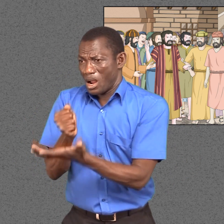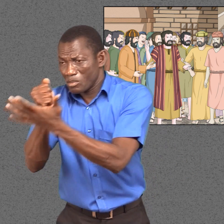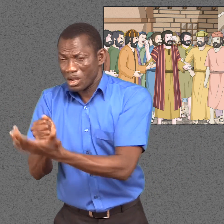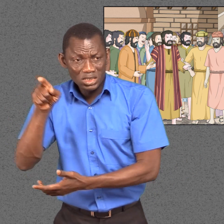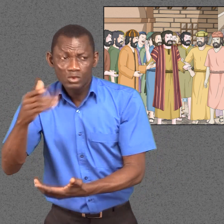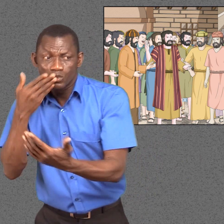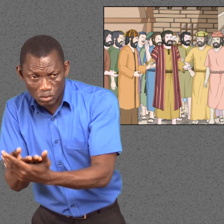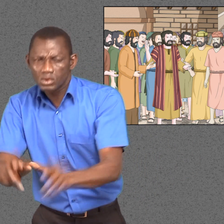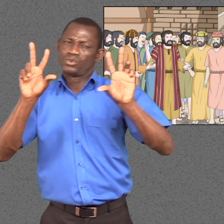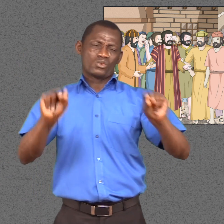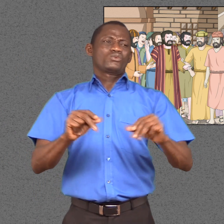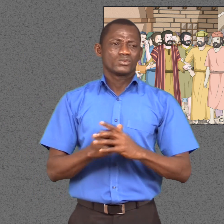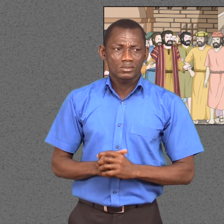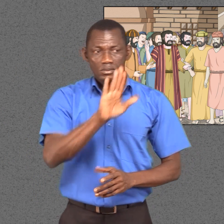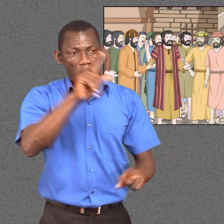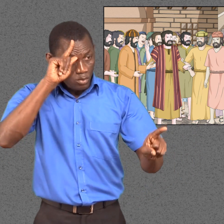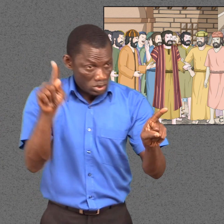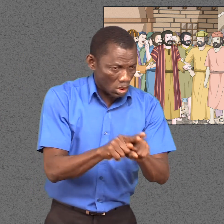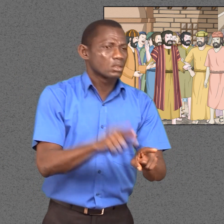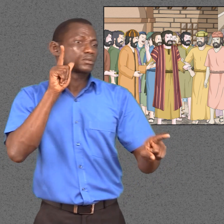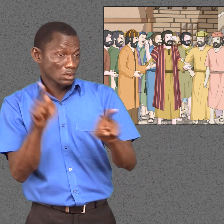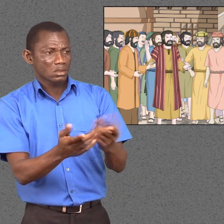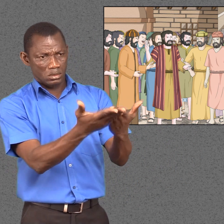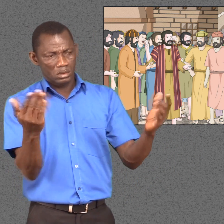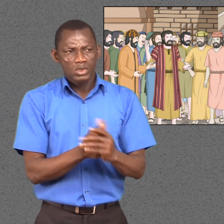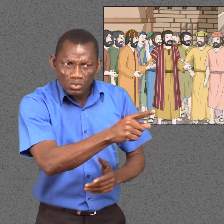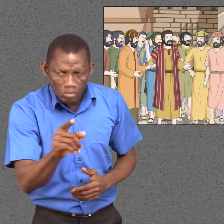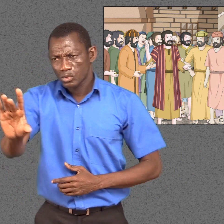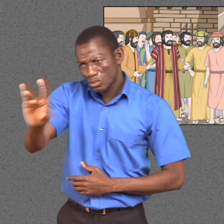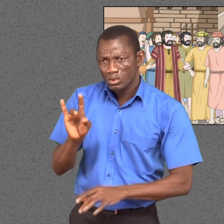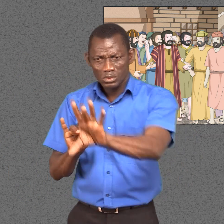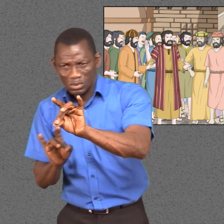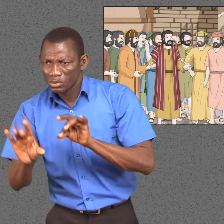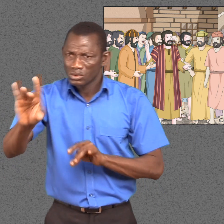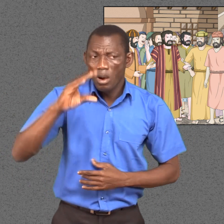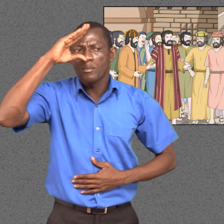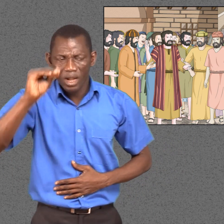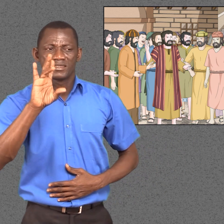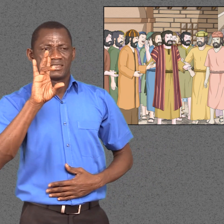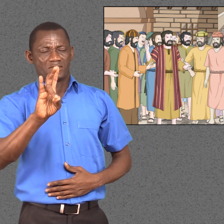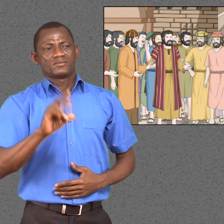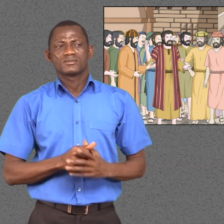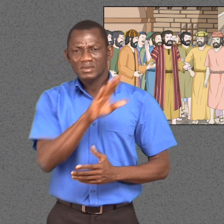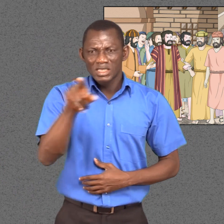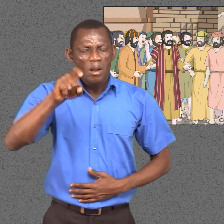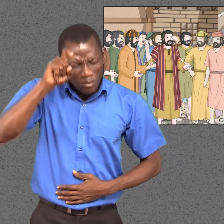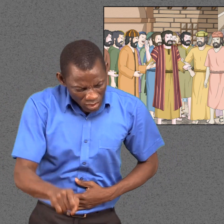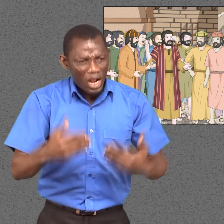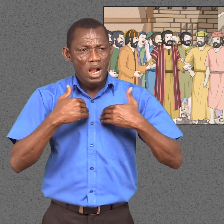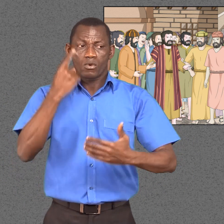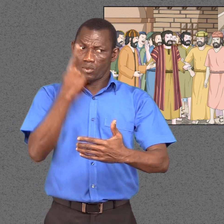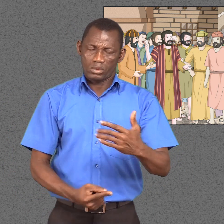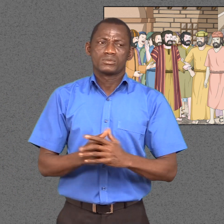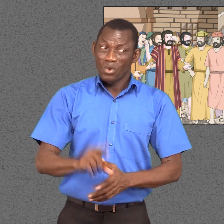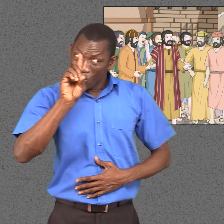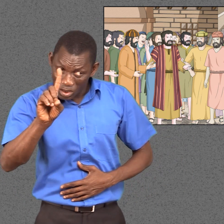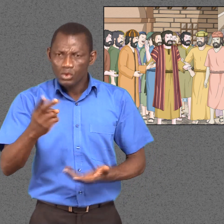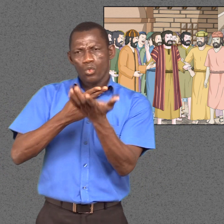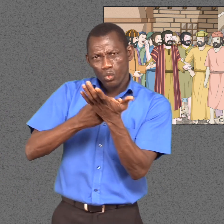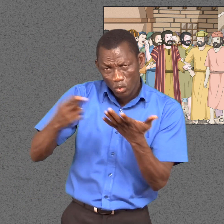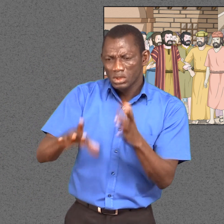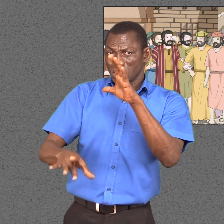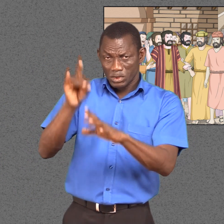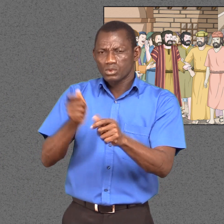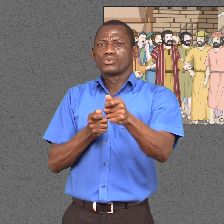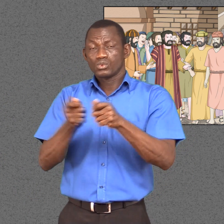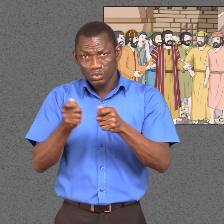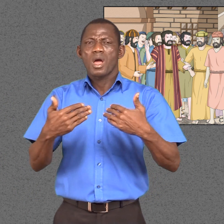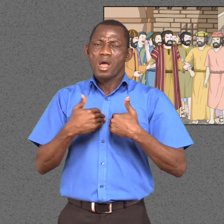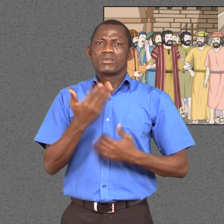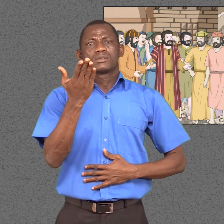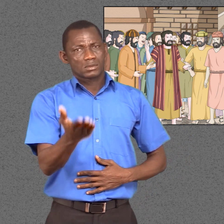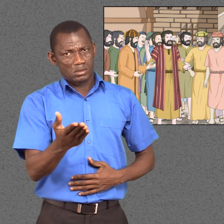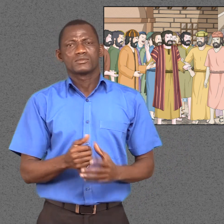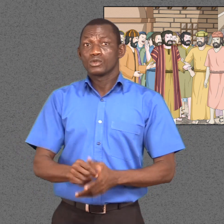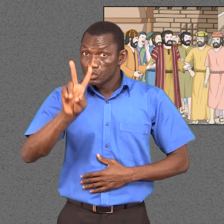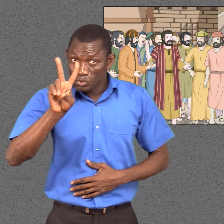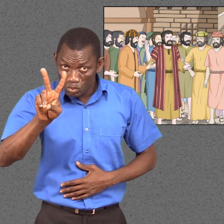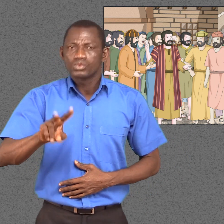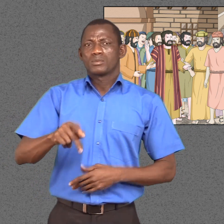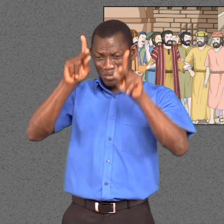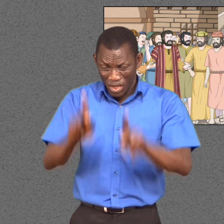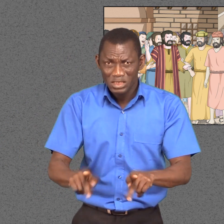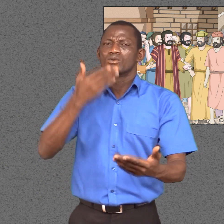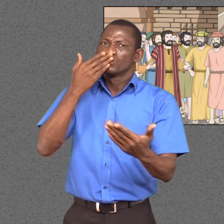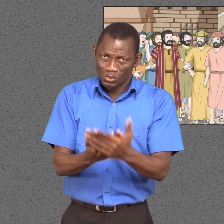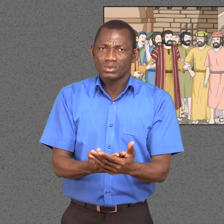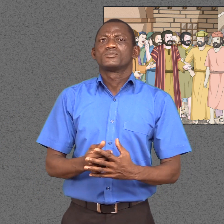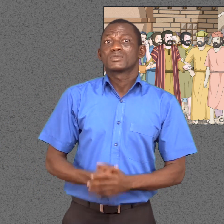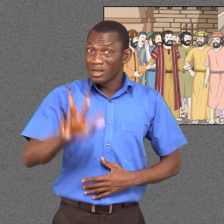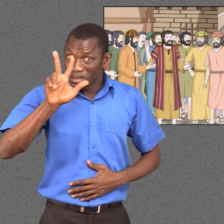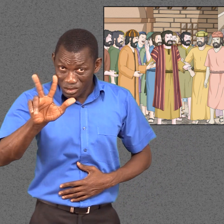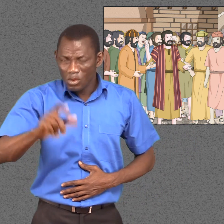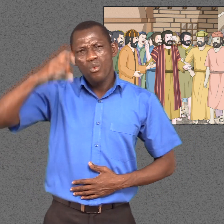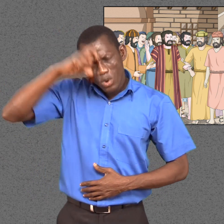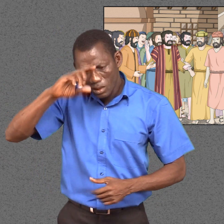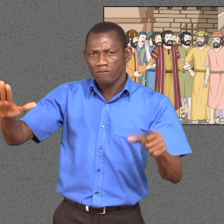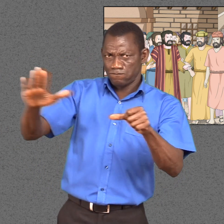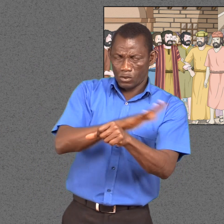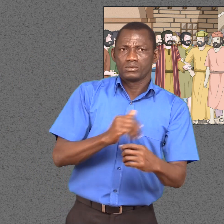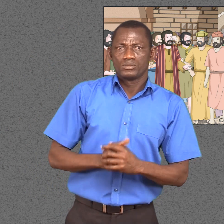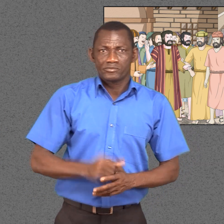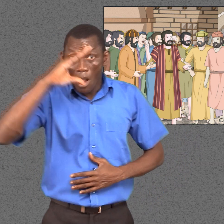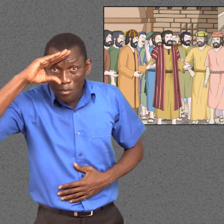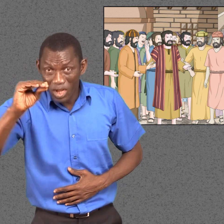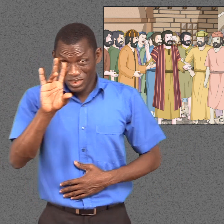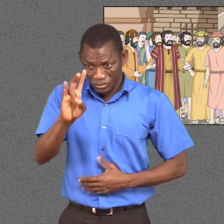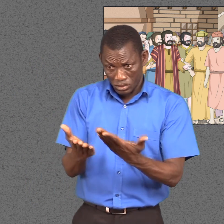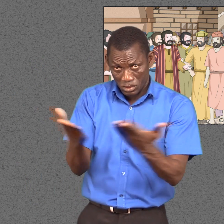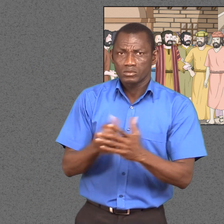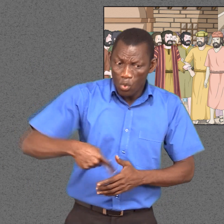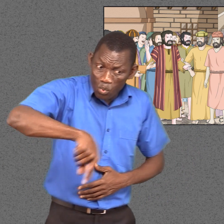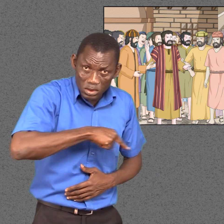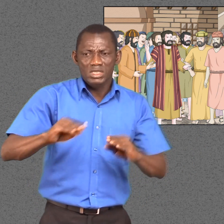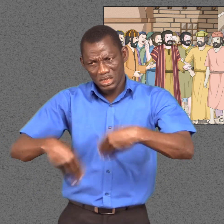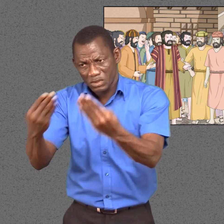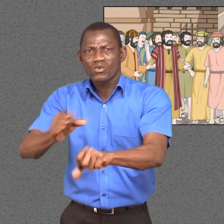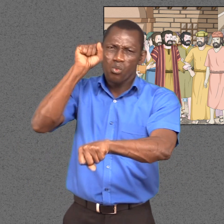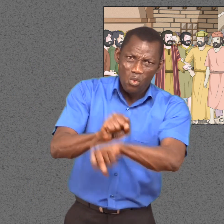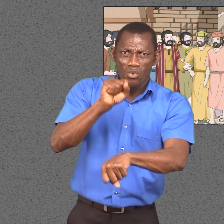Therefore, brothers, select from among you seven men confirmed to be full of the Spirit and wisdom.